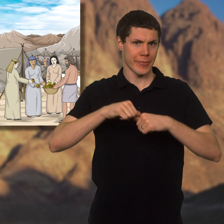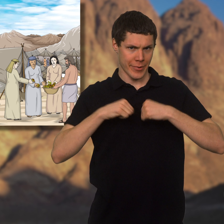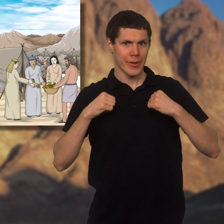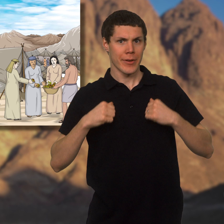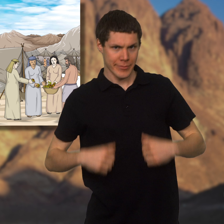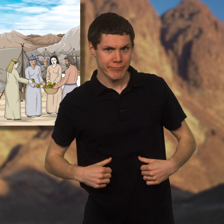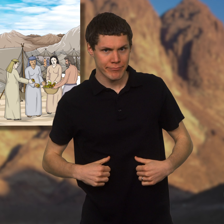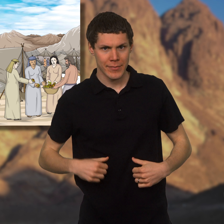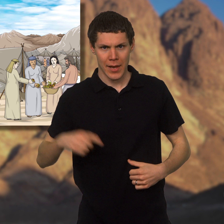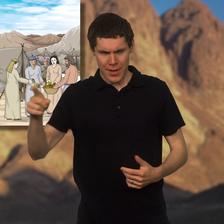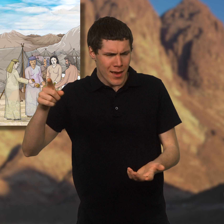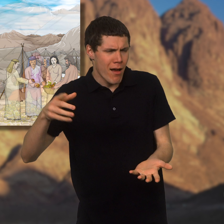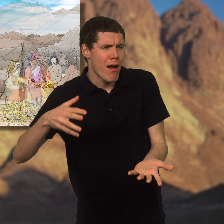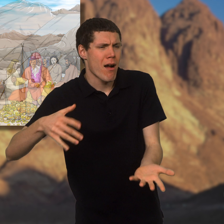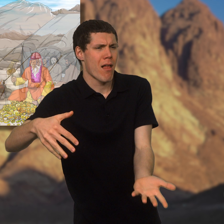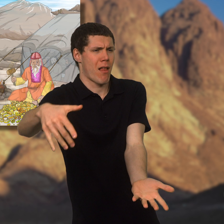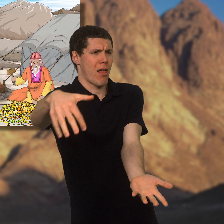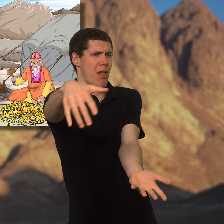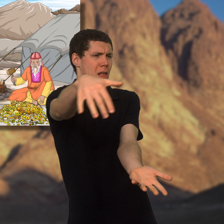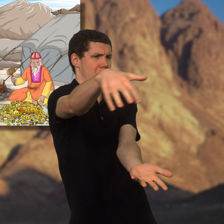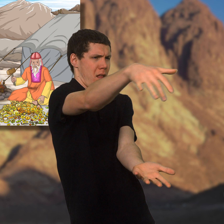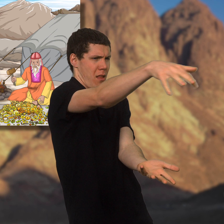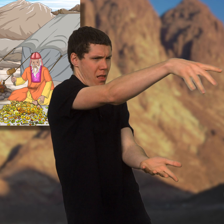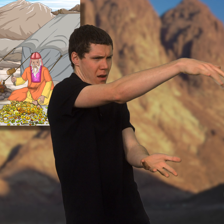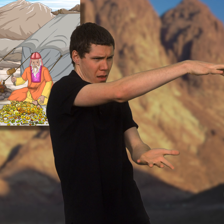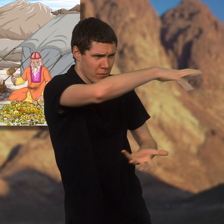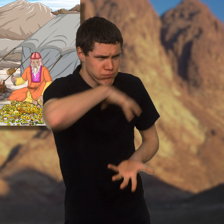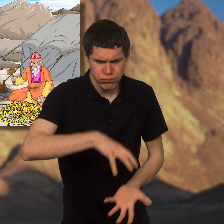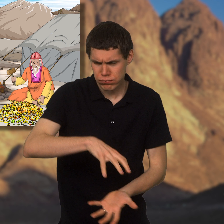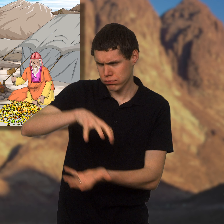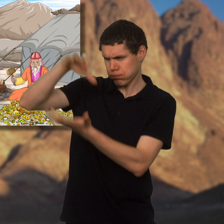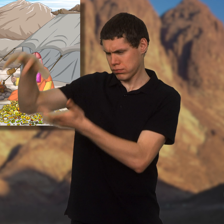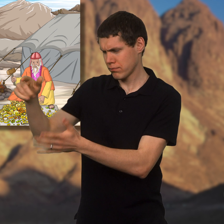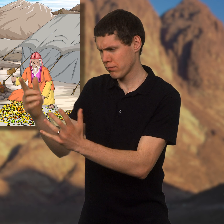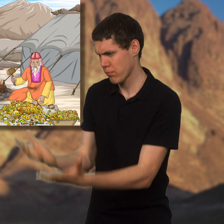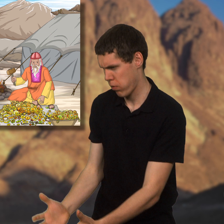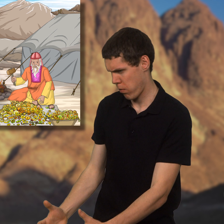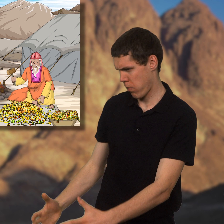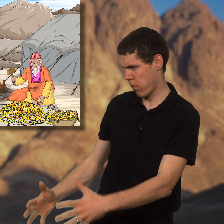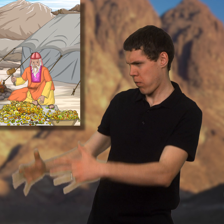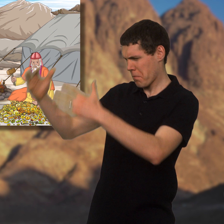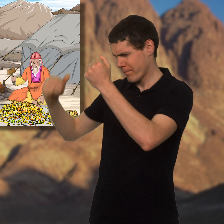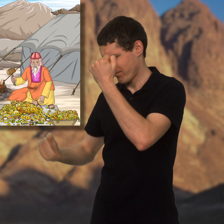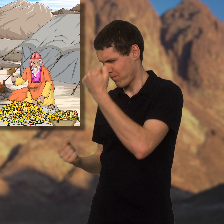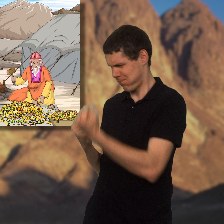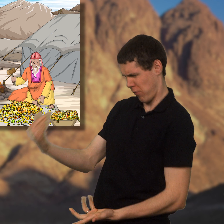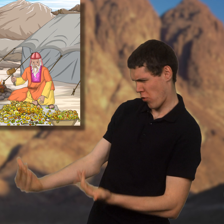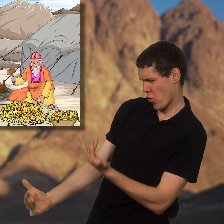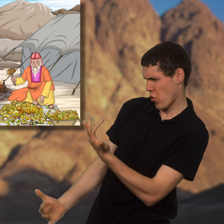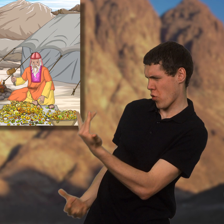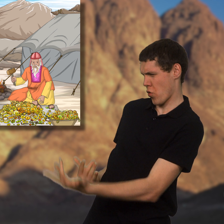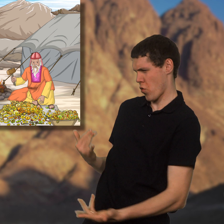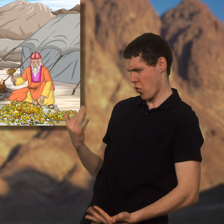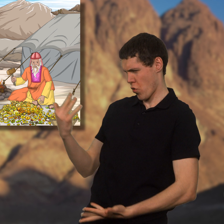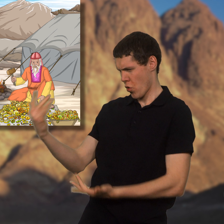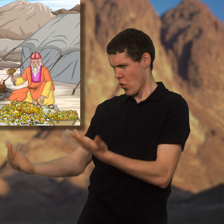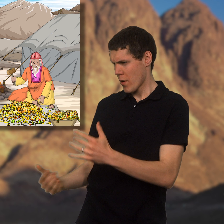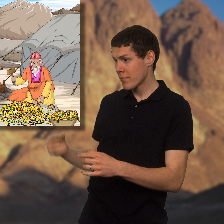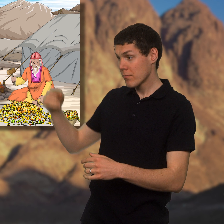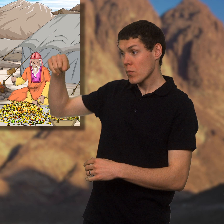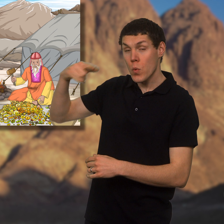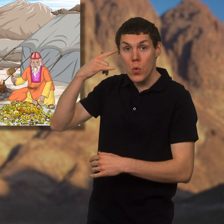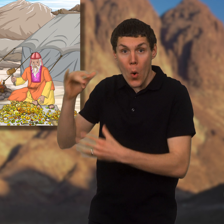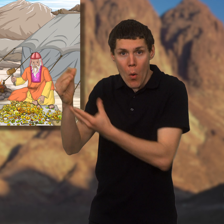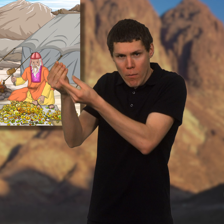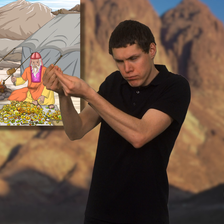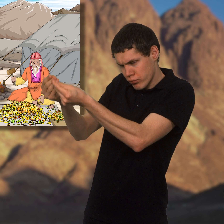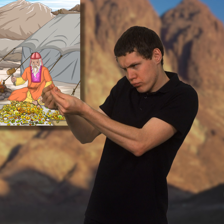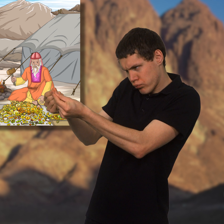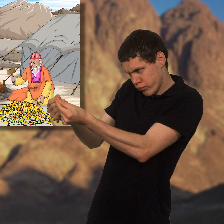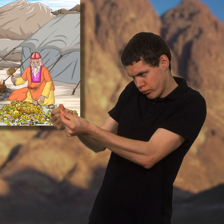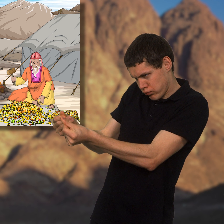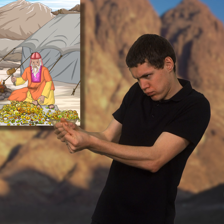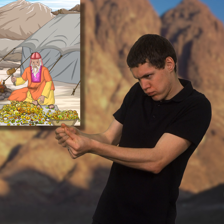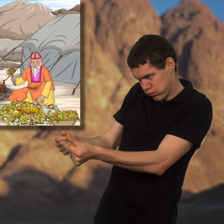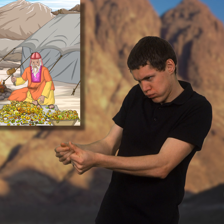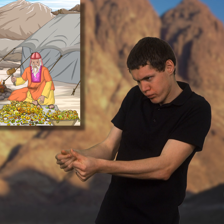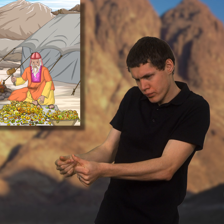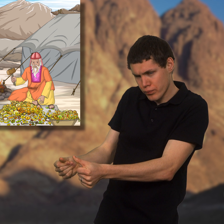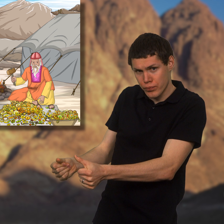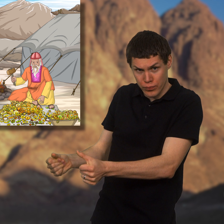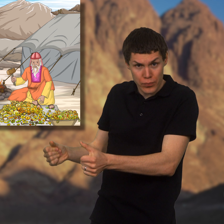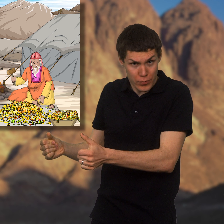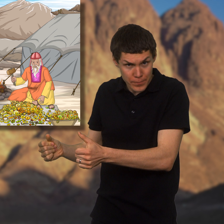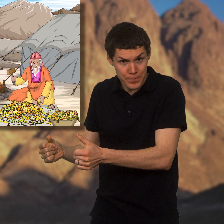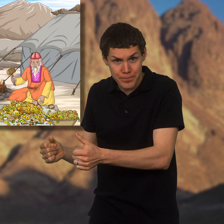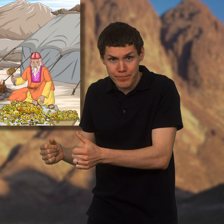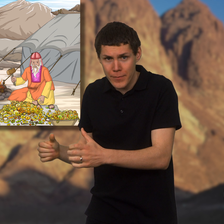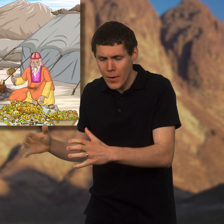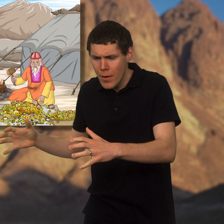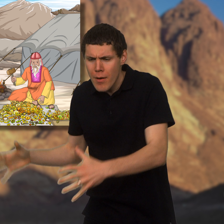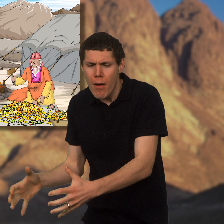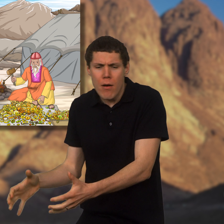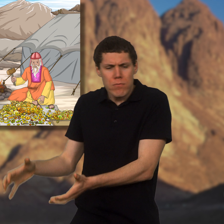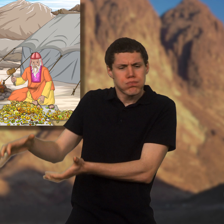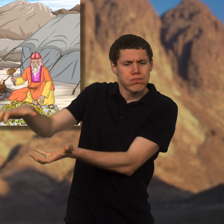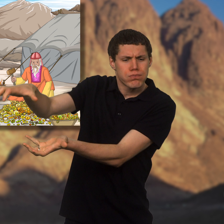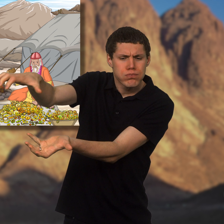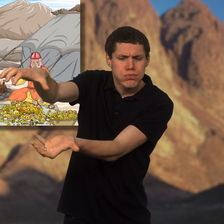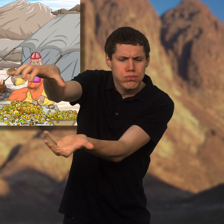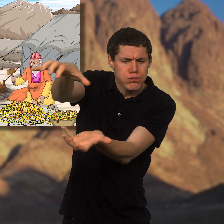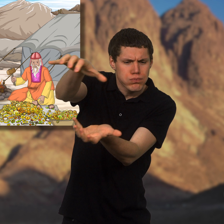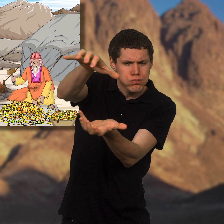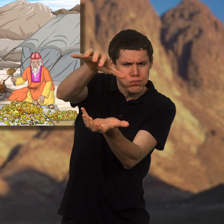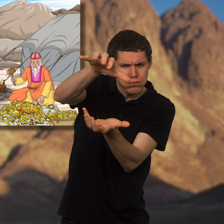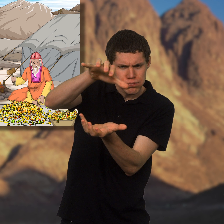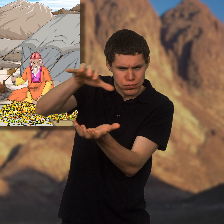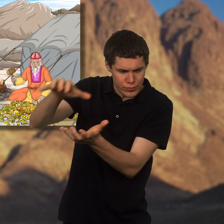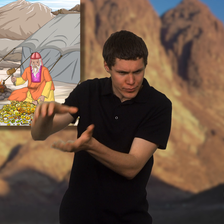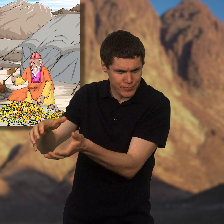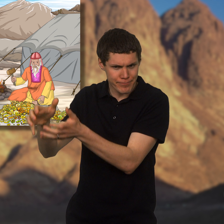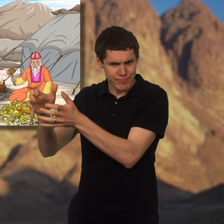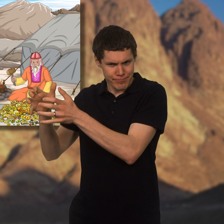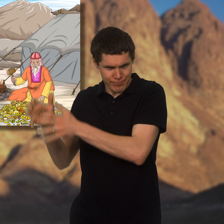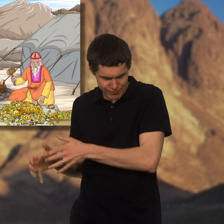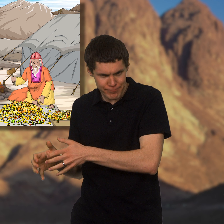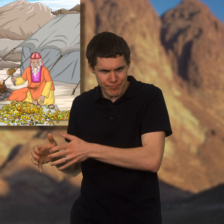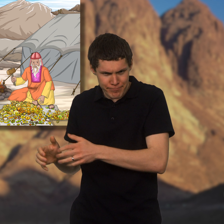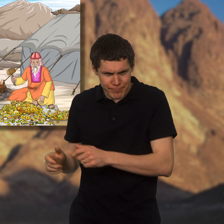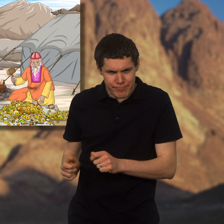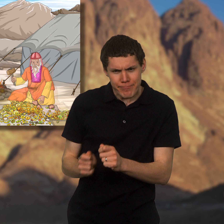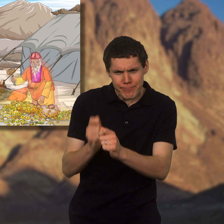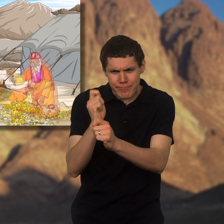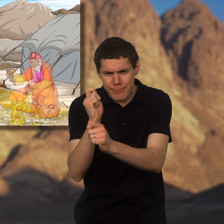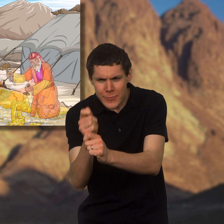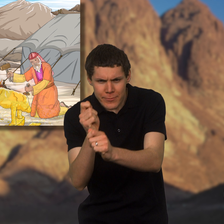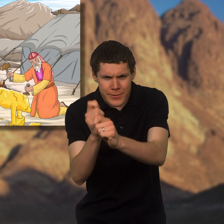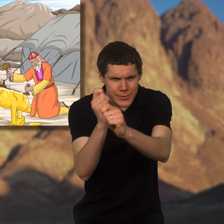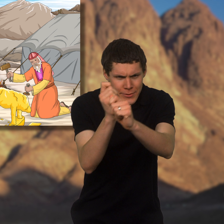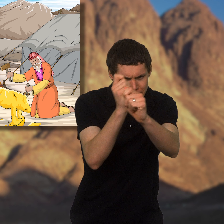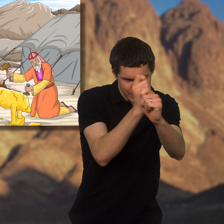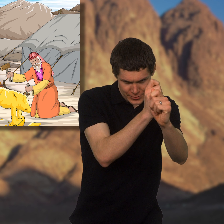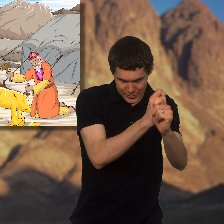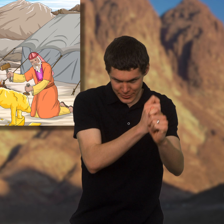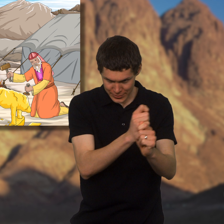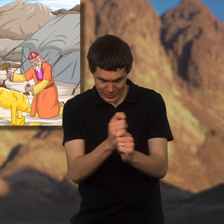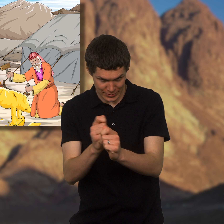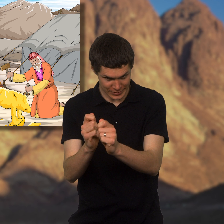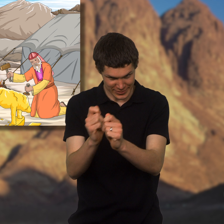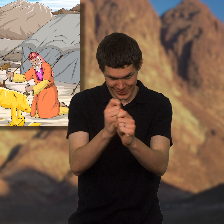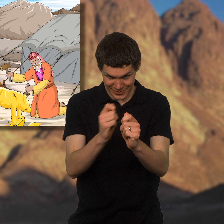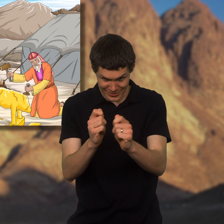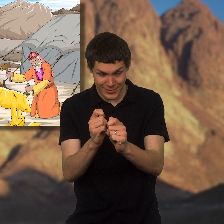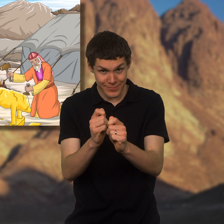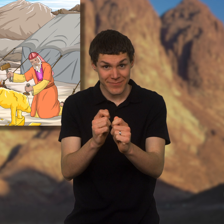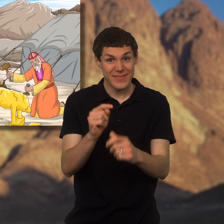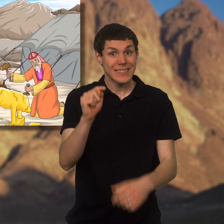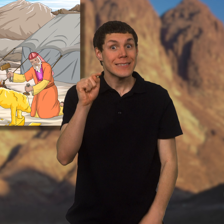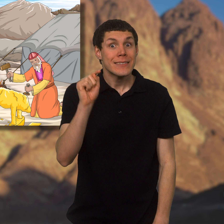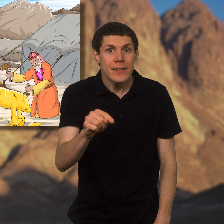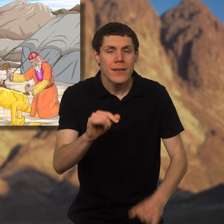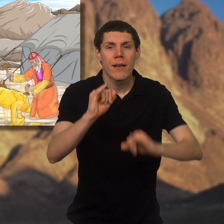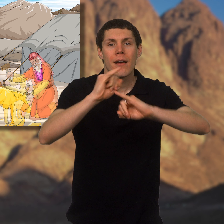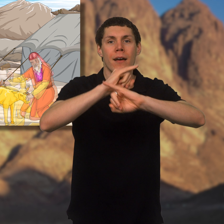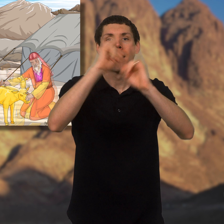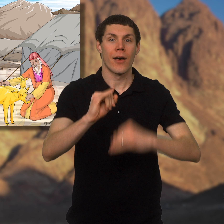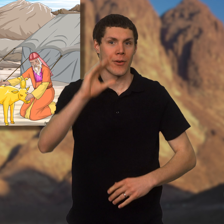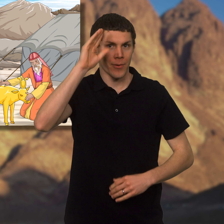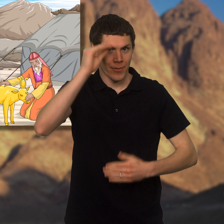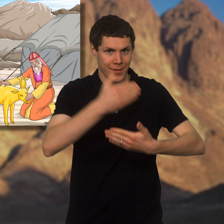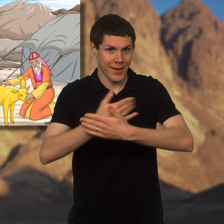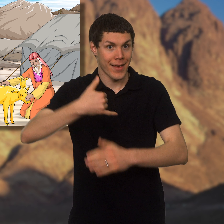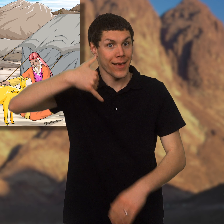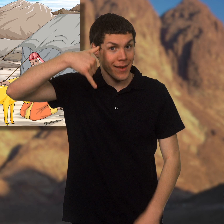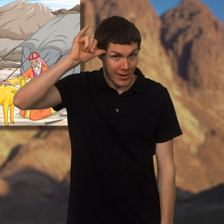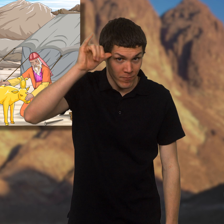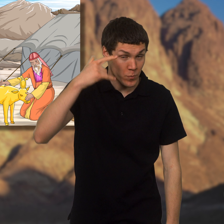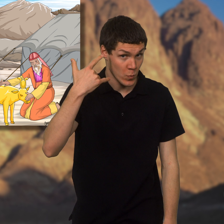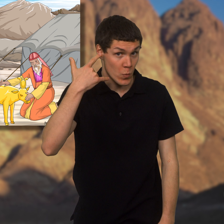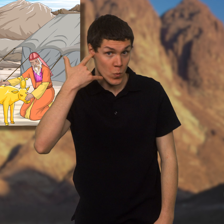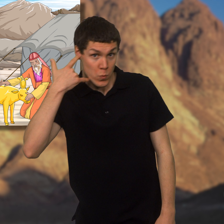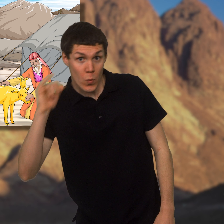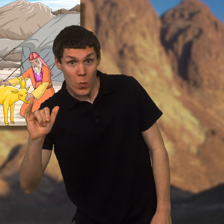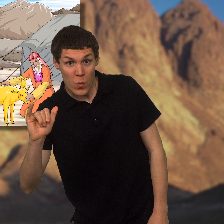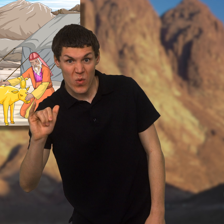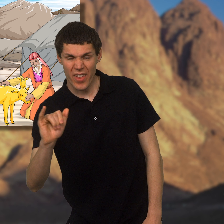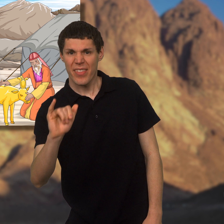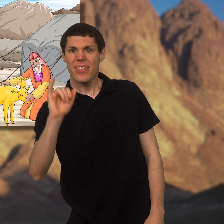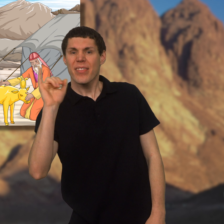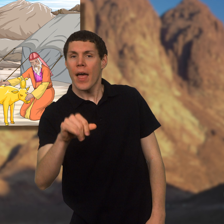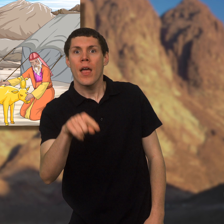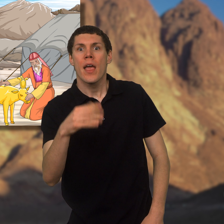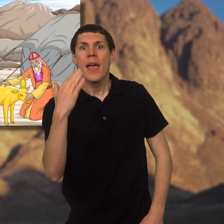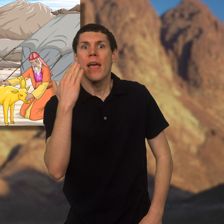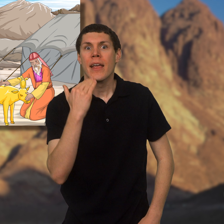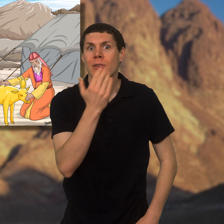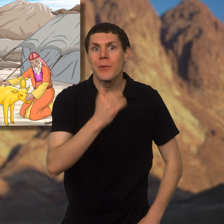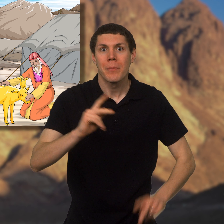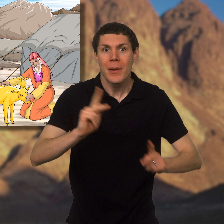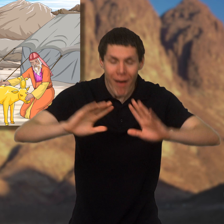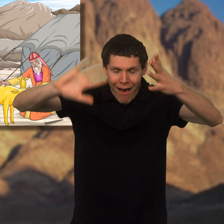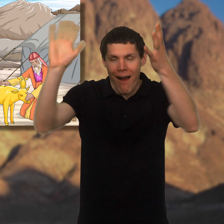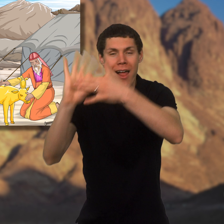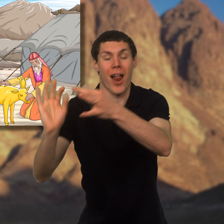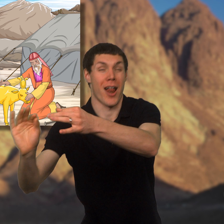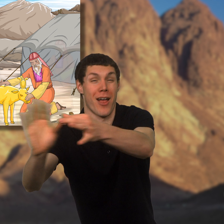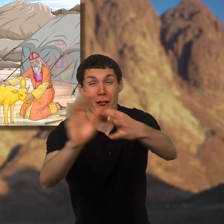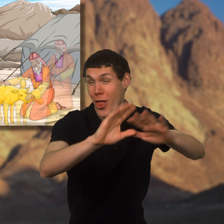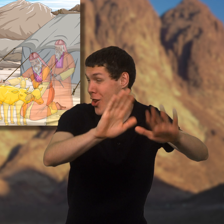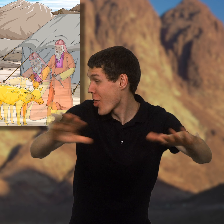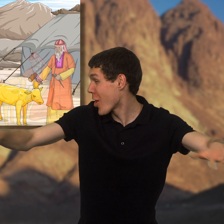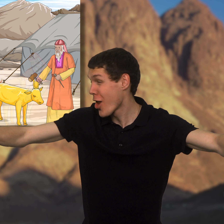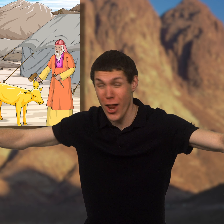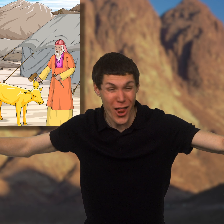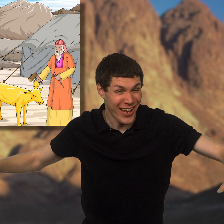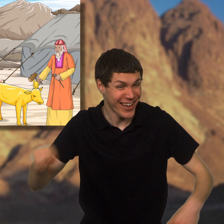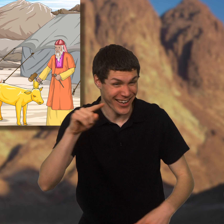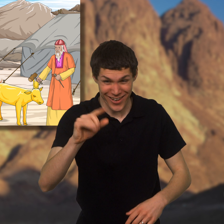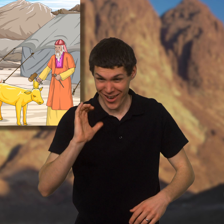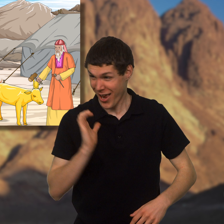He took the gold from their hands, and with an engraving tool he fashioned it into a molten calf.